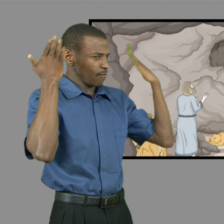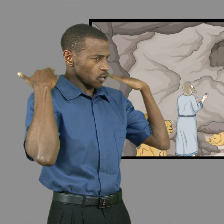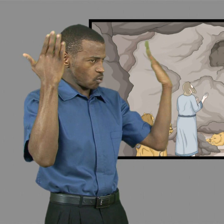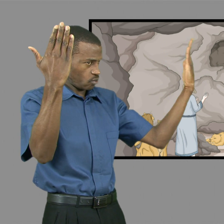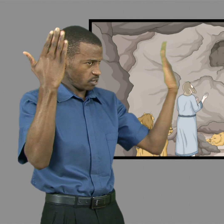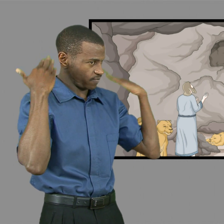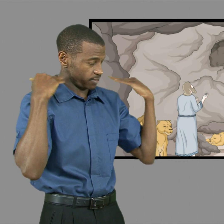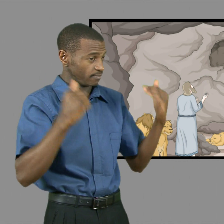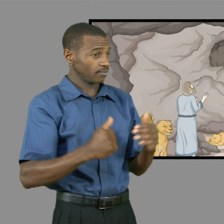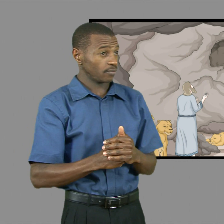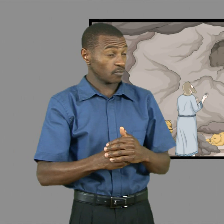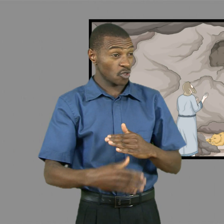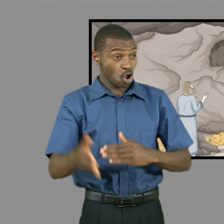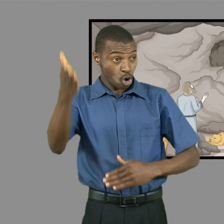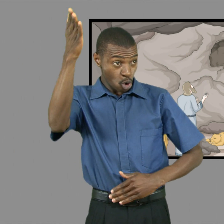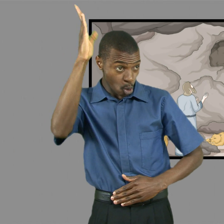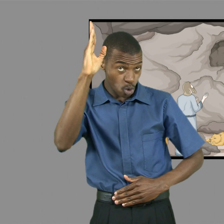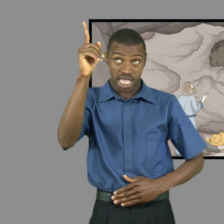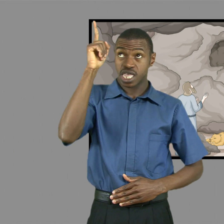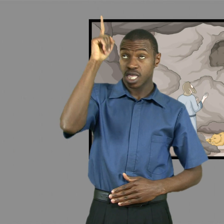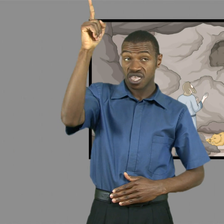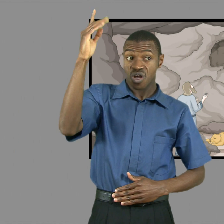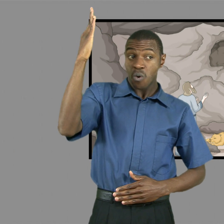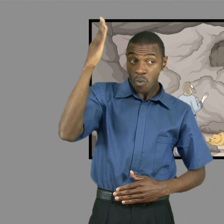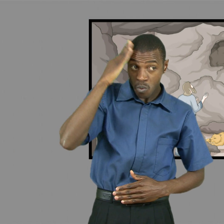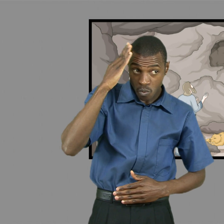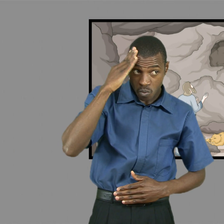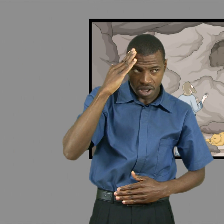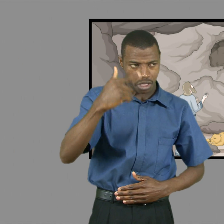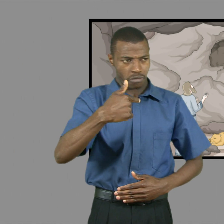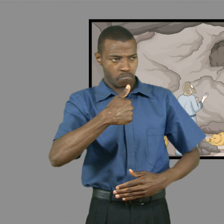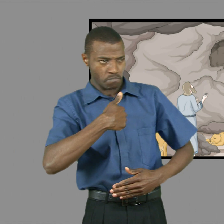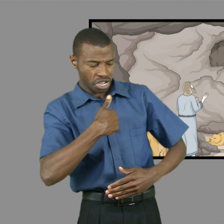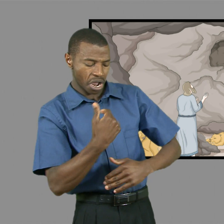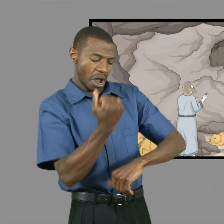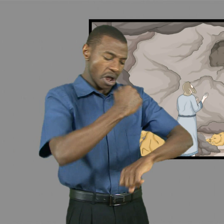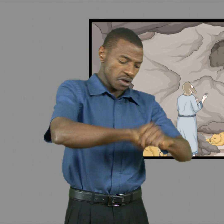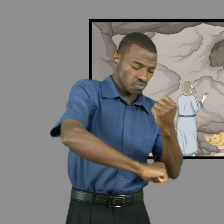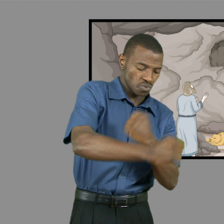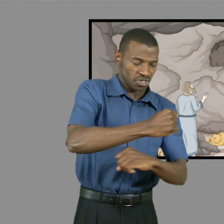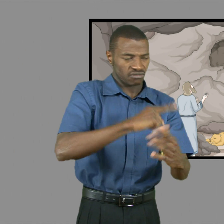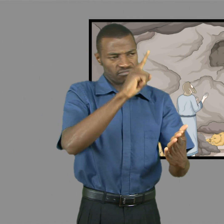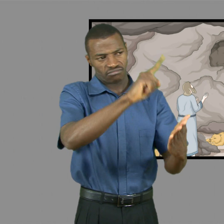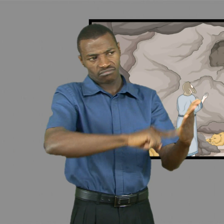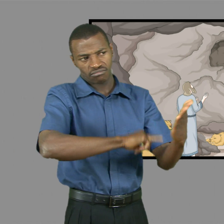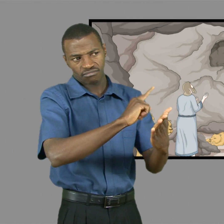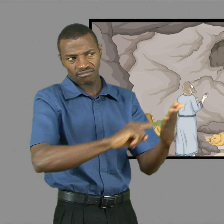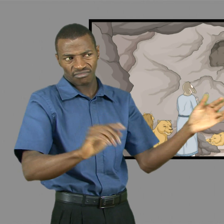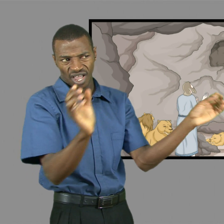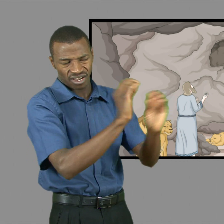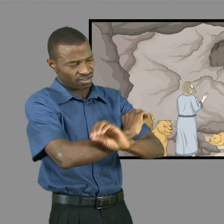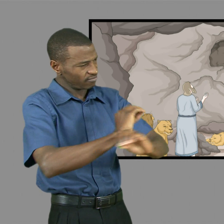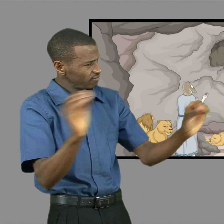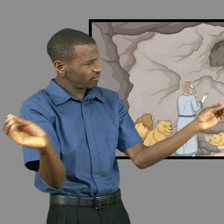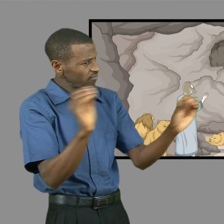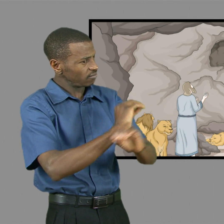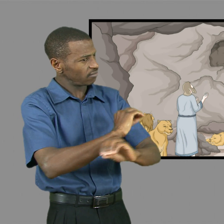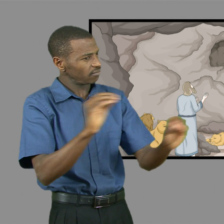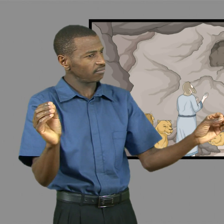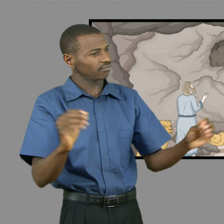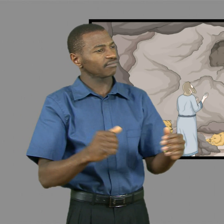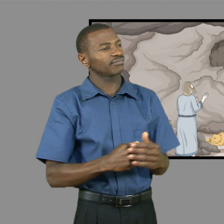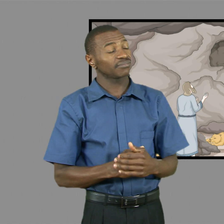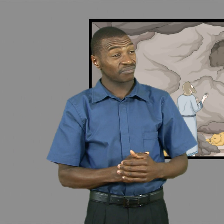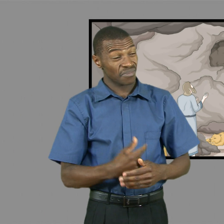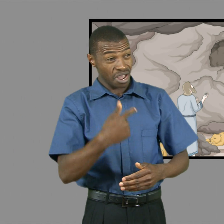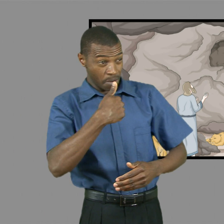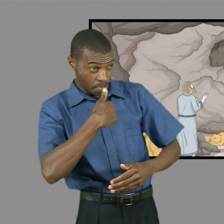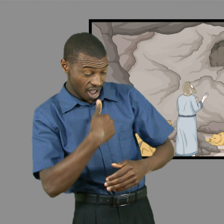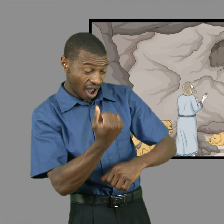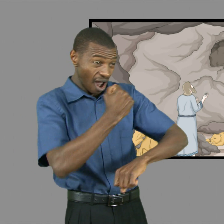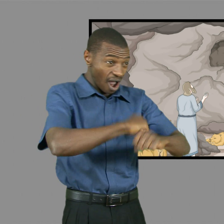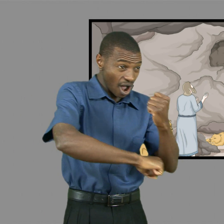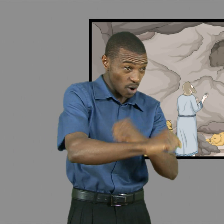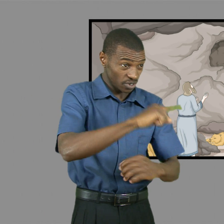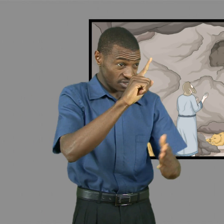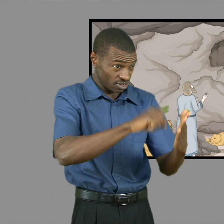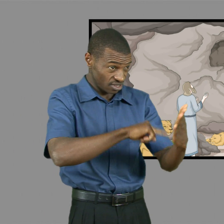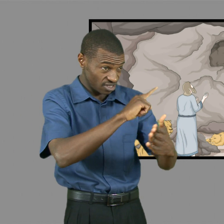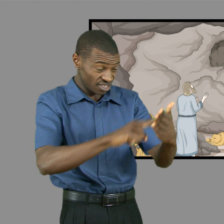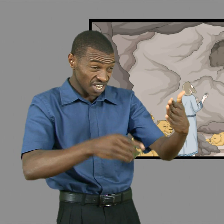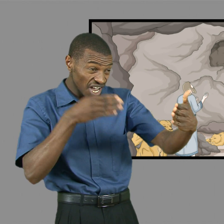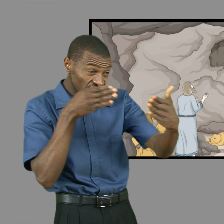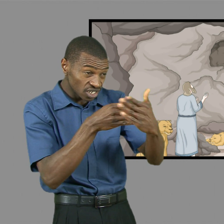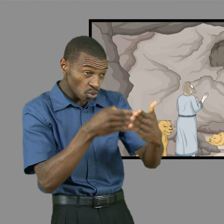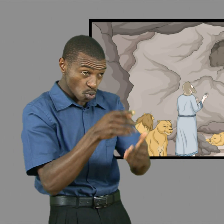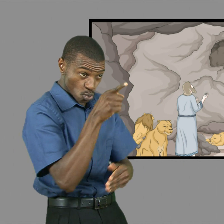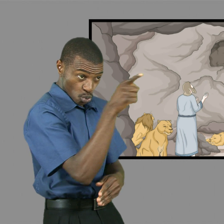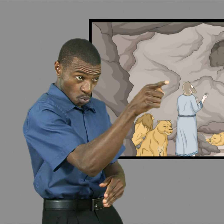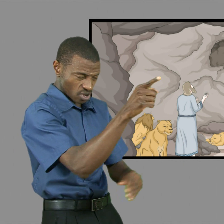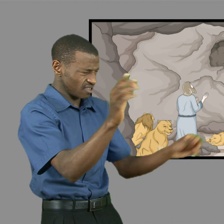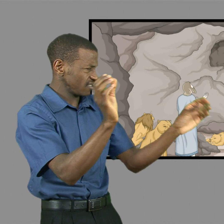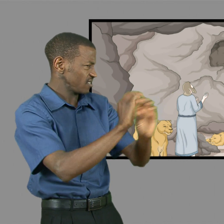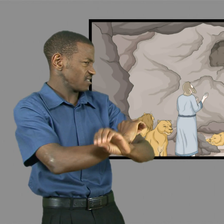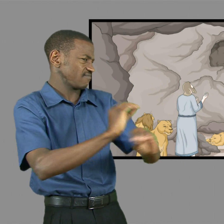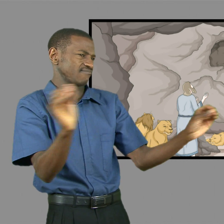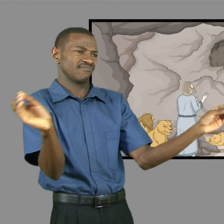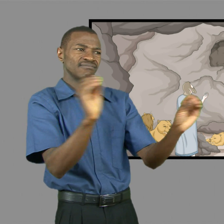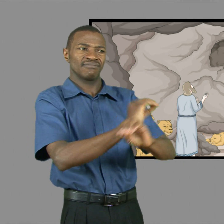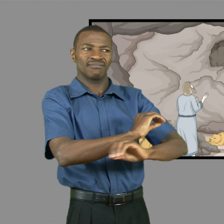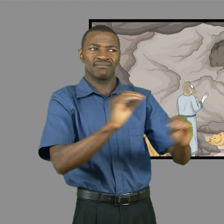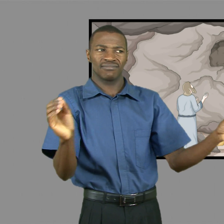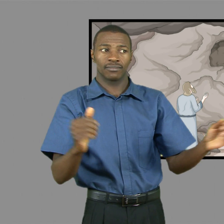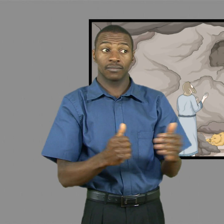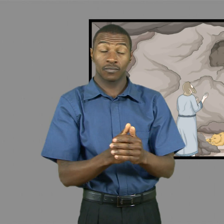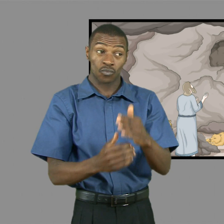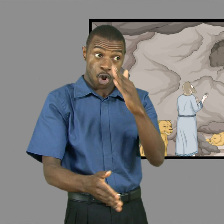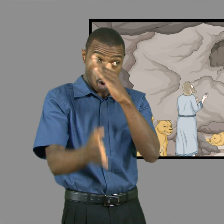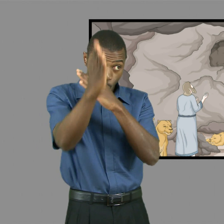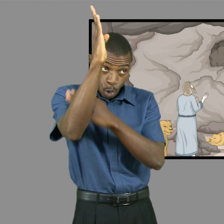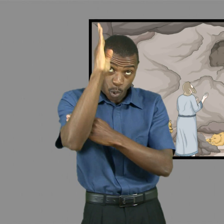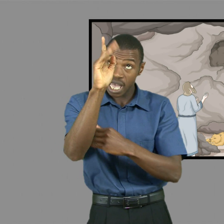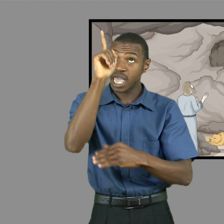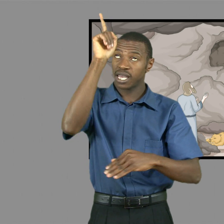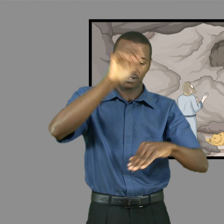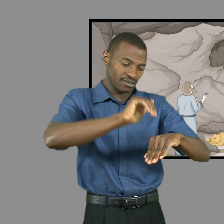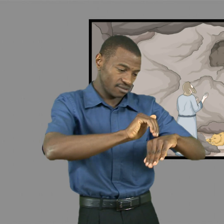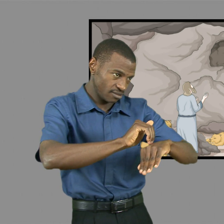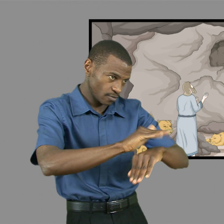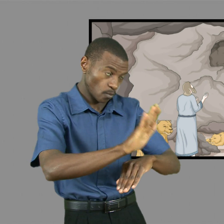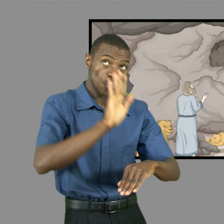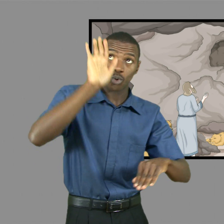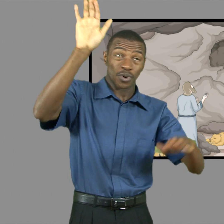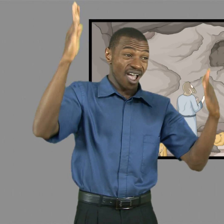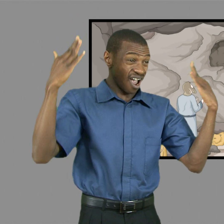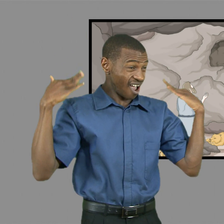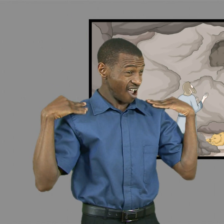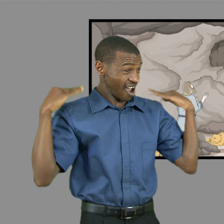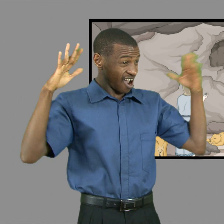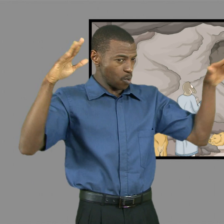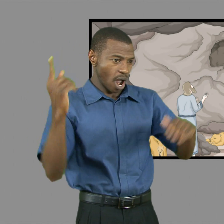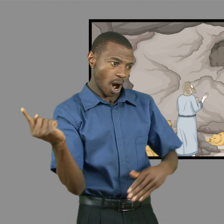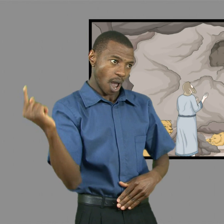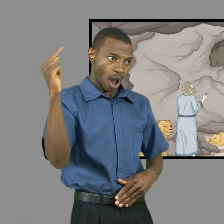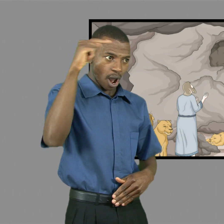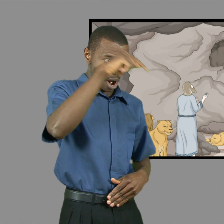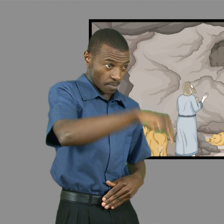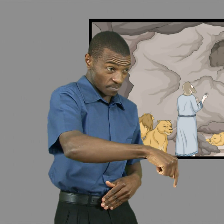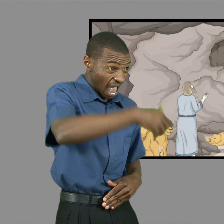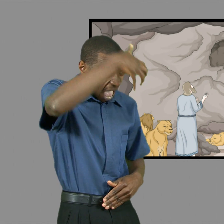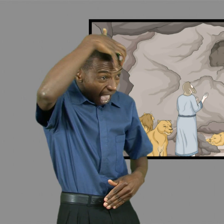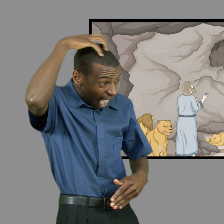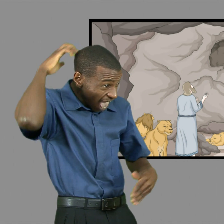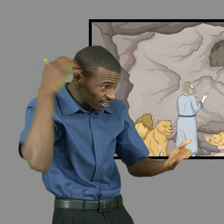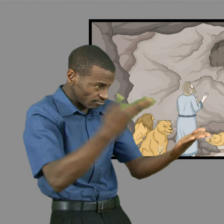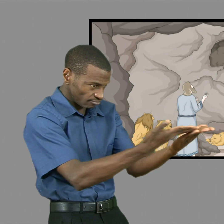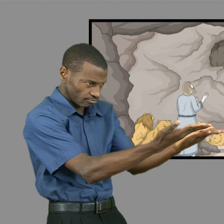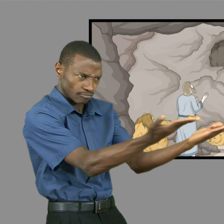My God sent His angel and shut the mouths of the lions.